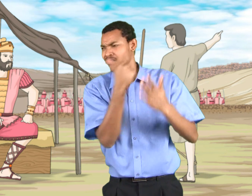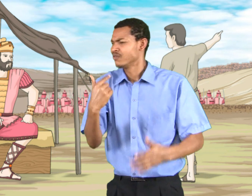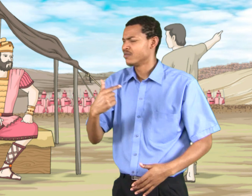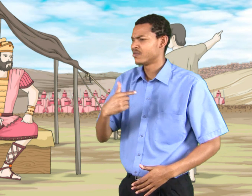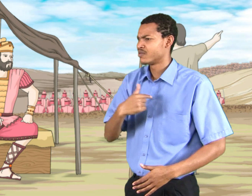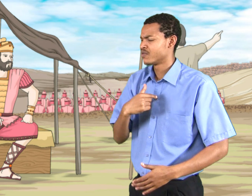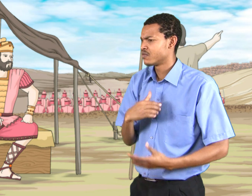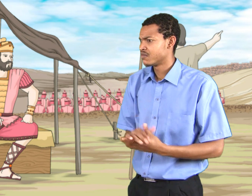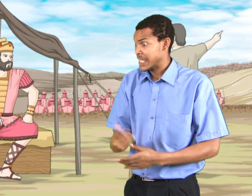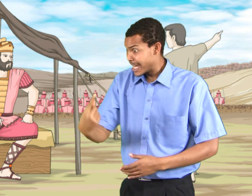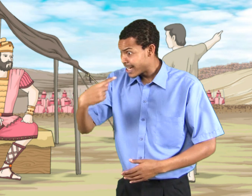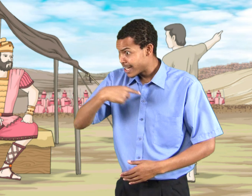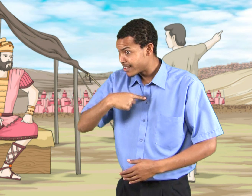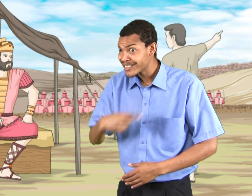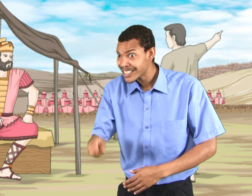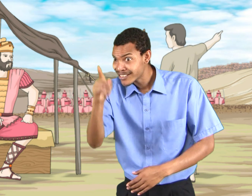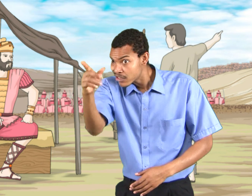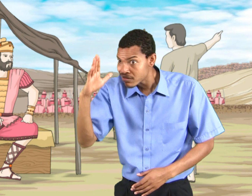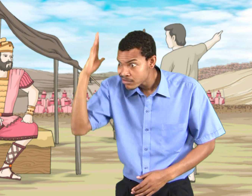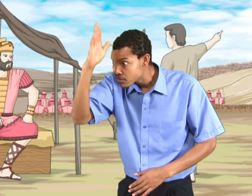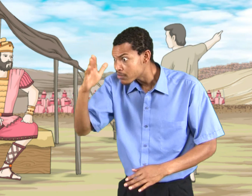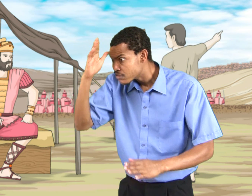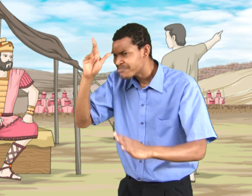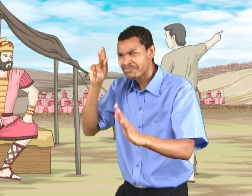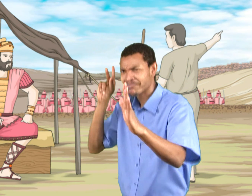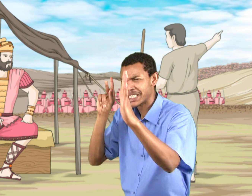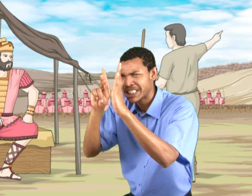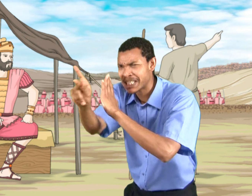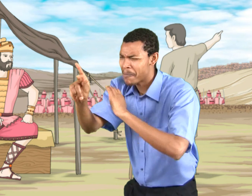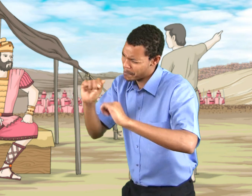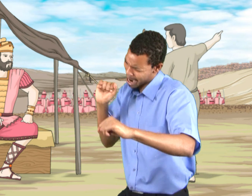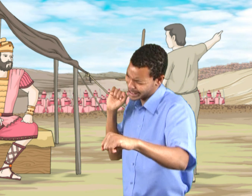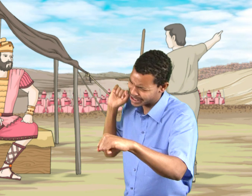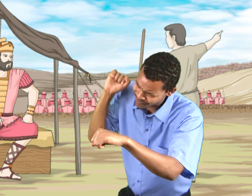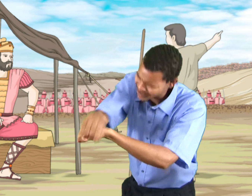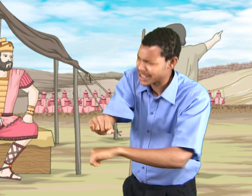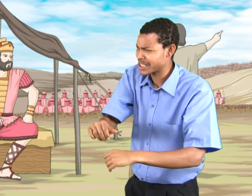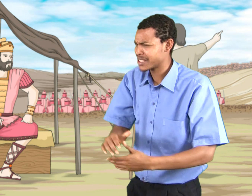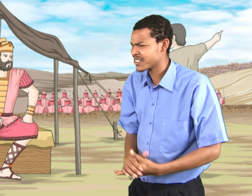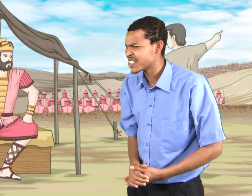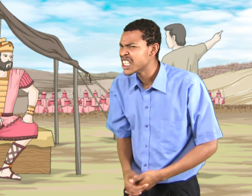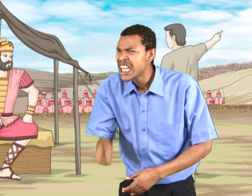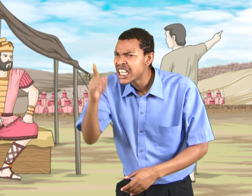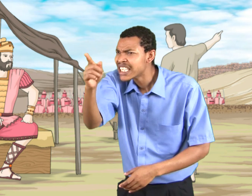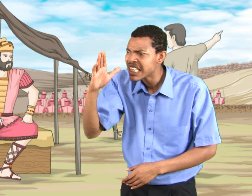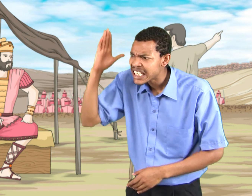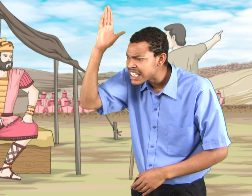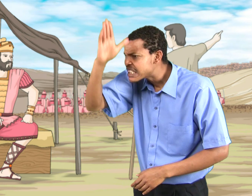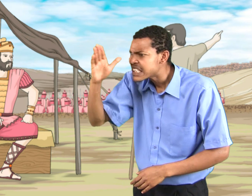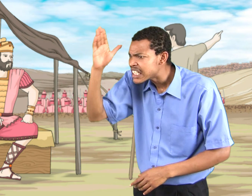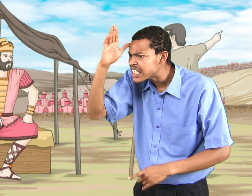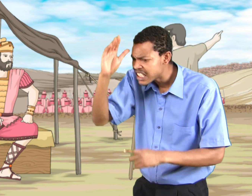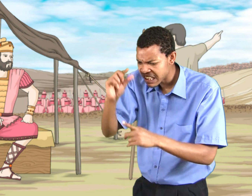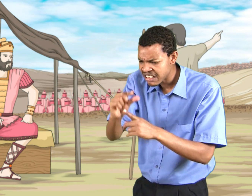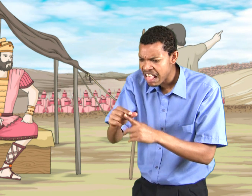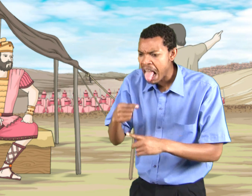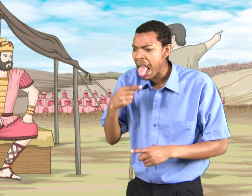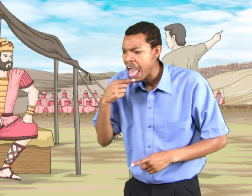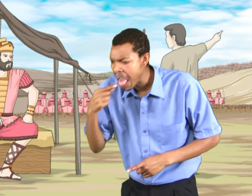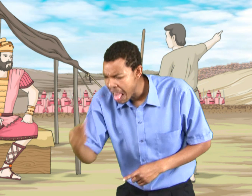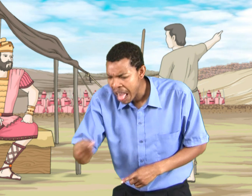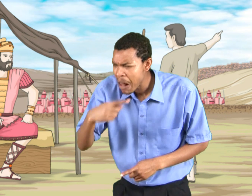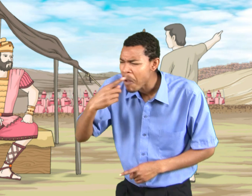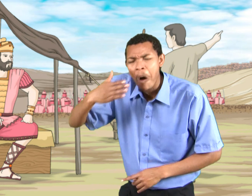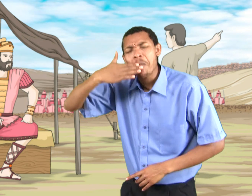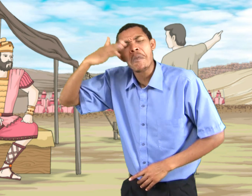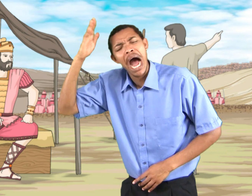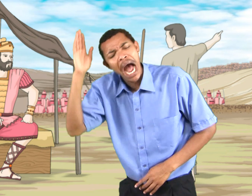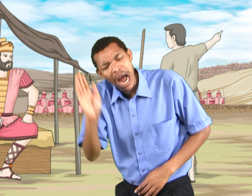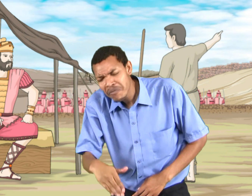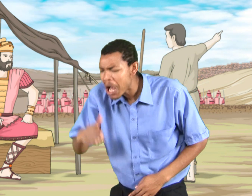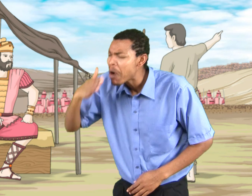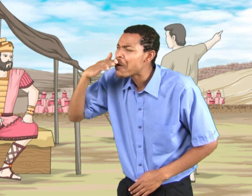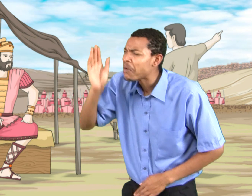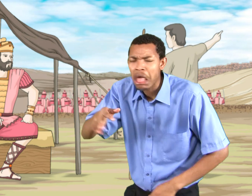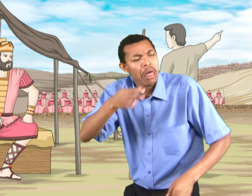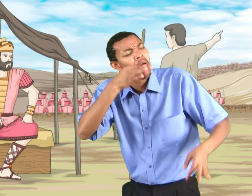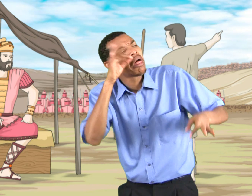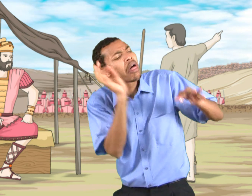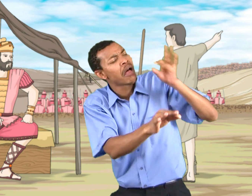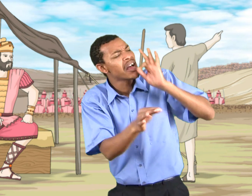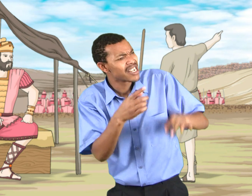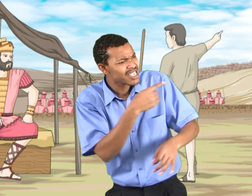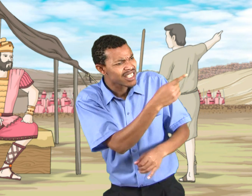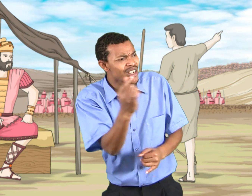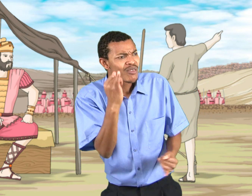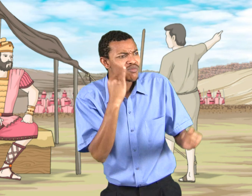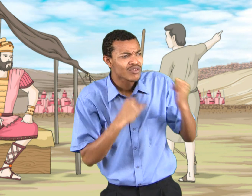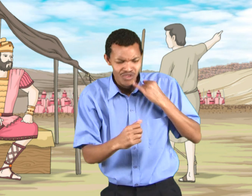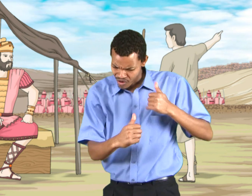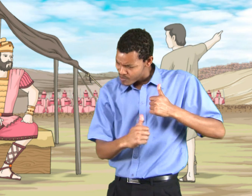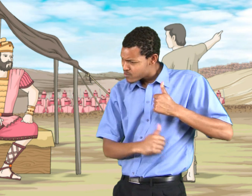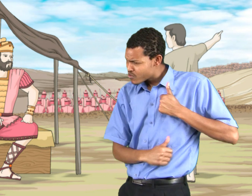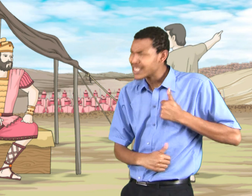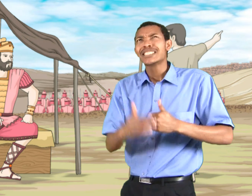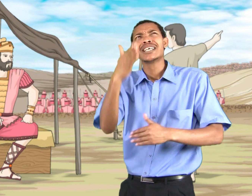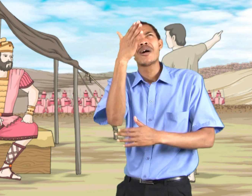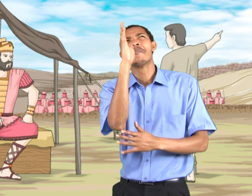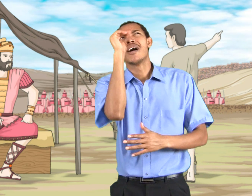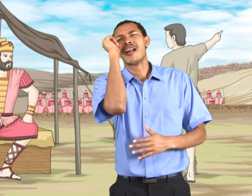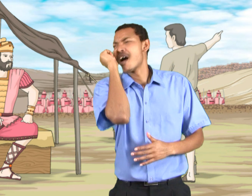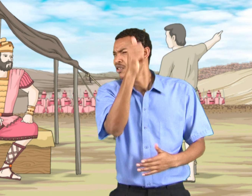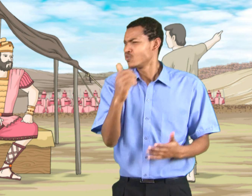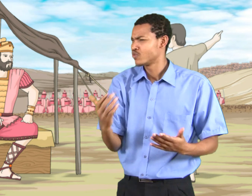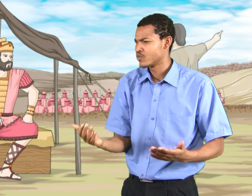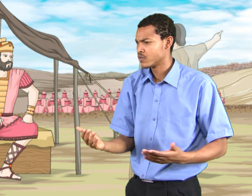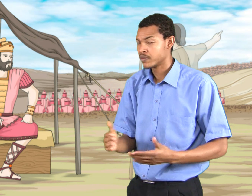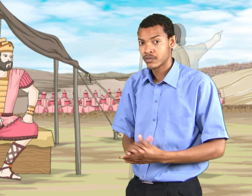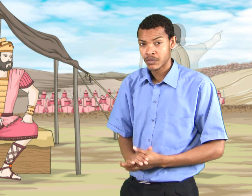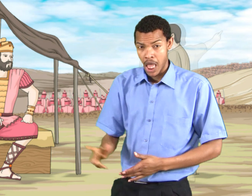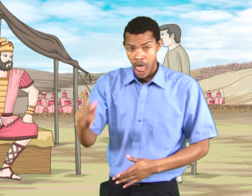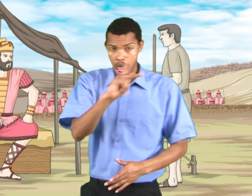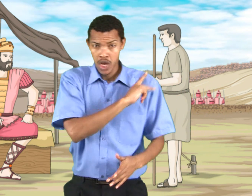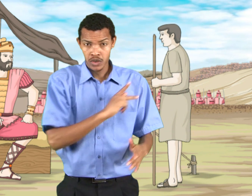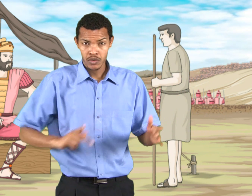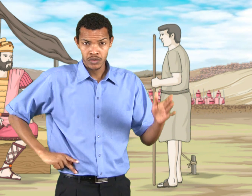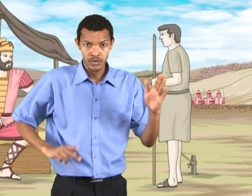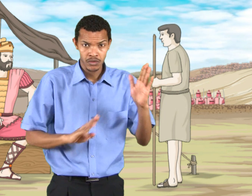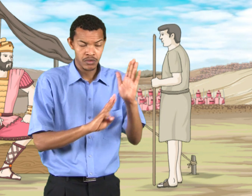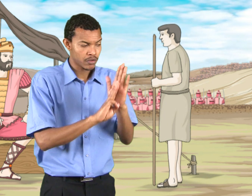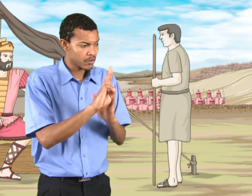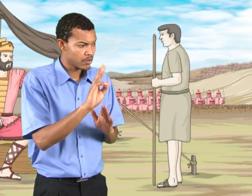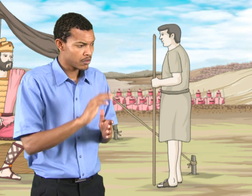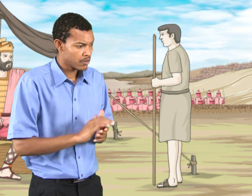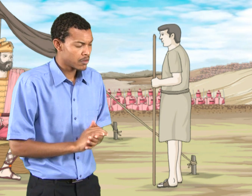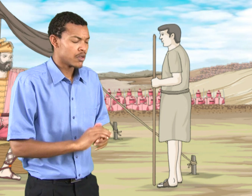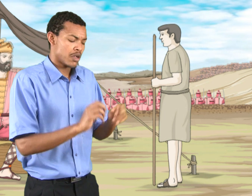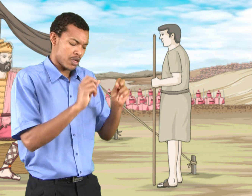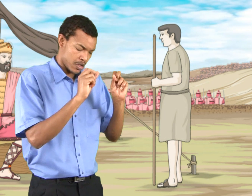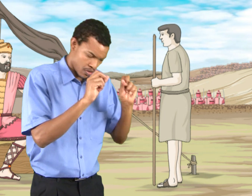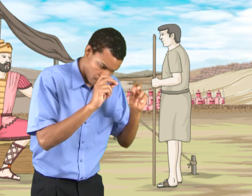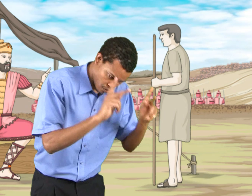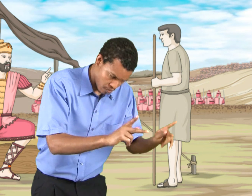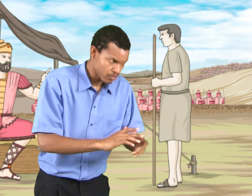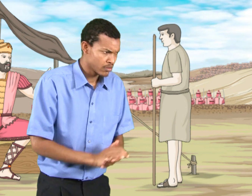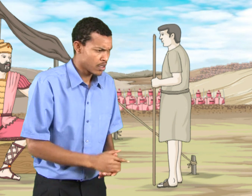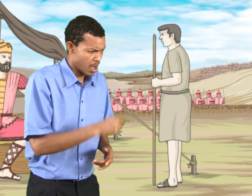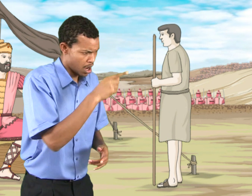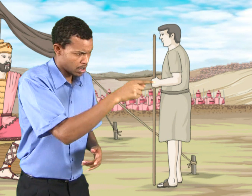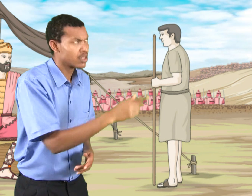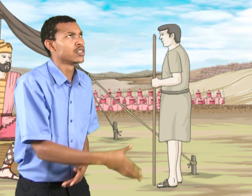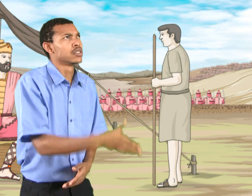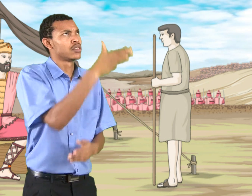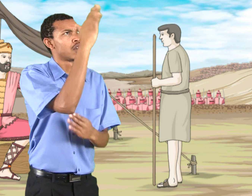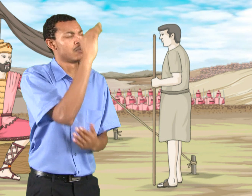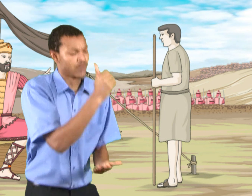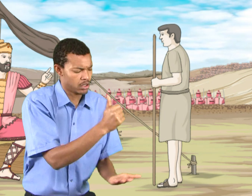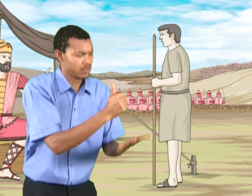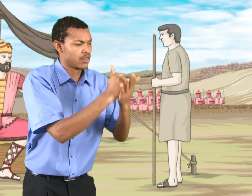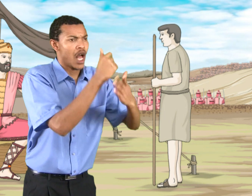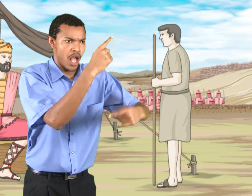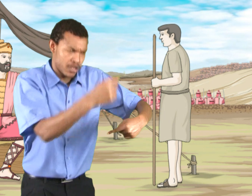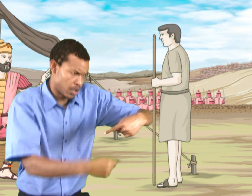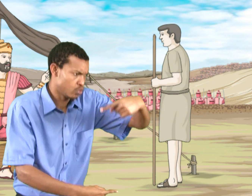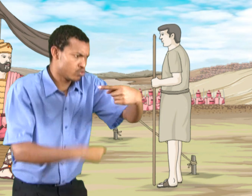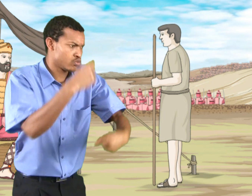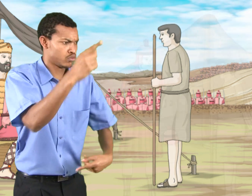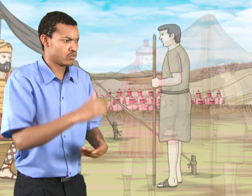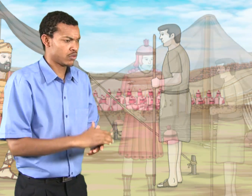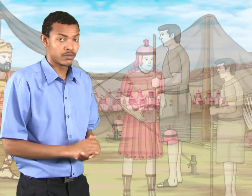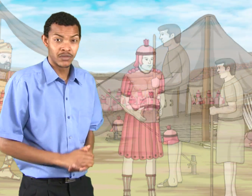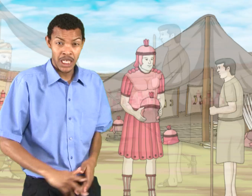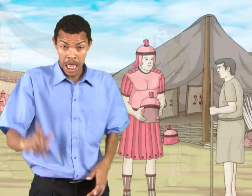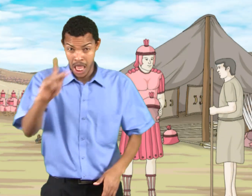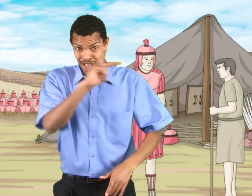David added, “The LORD, who delivered me from the claws of the lion and the bear, will deliver me from the hand of this Philistine.” “Go,” said Saul, “and may the LORD be with you.”